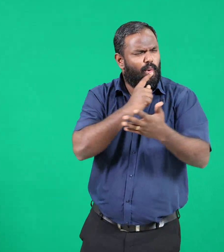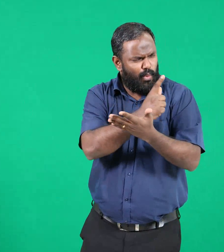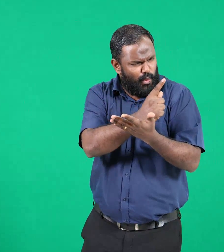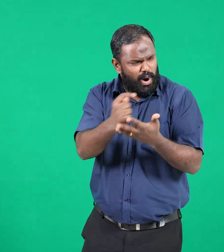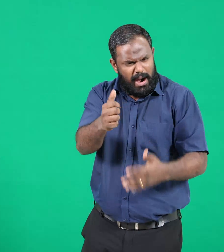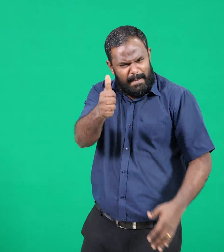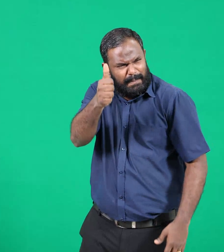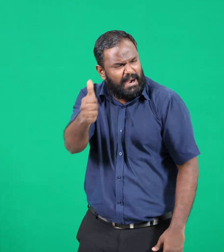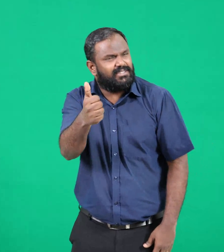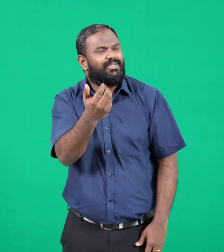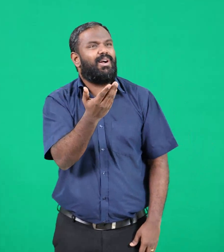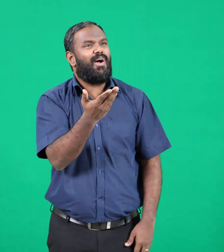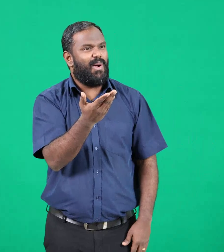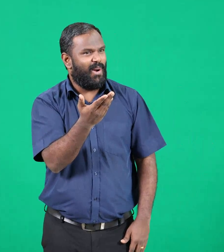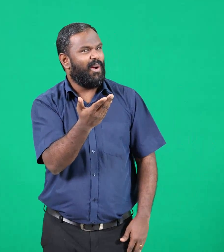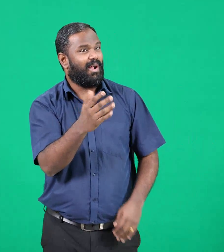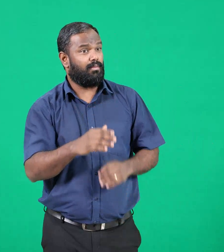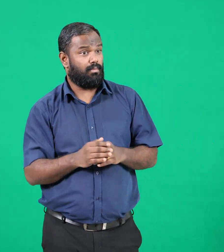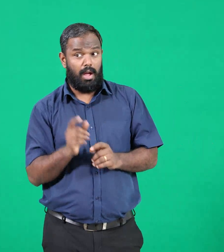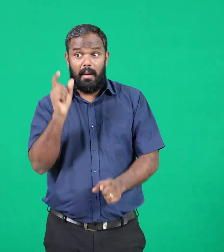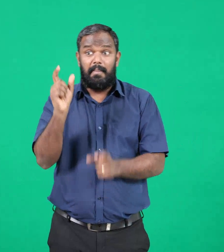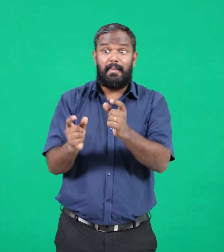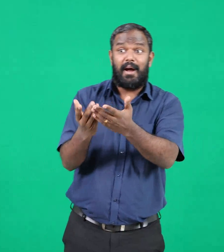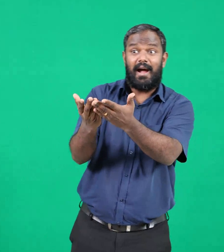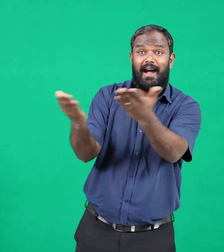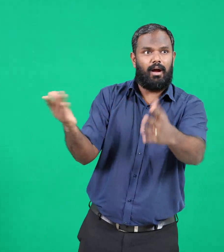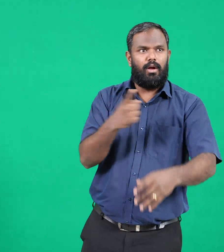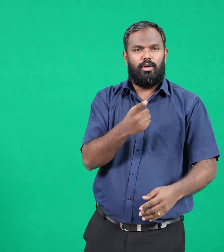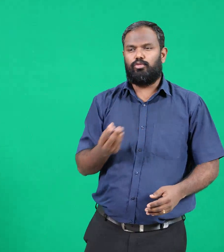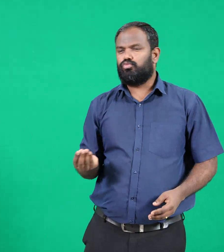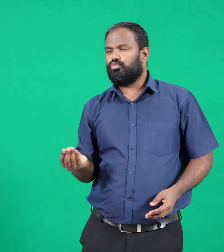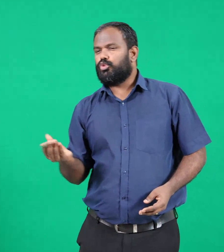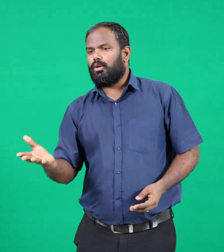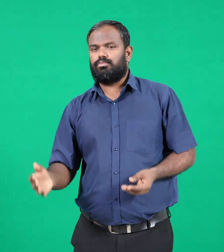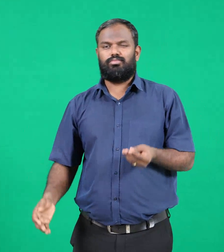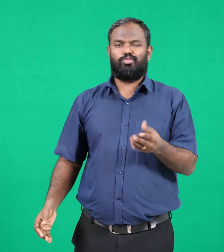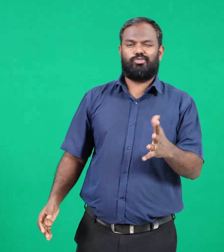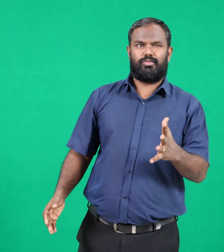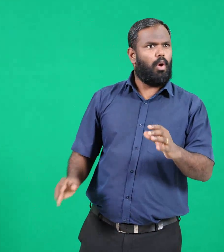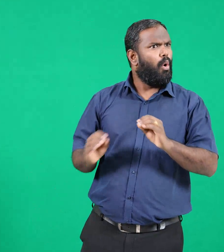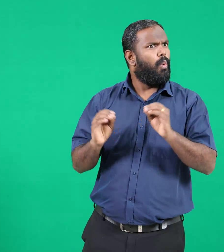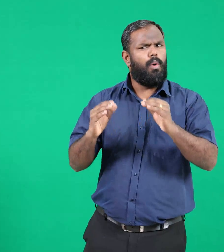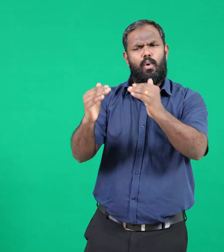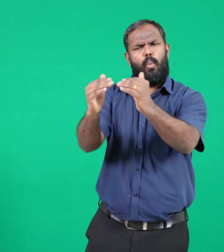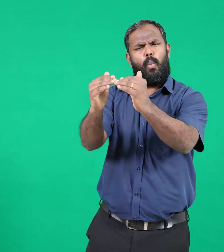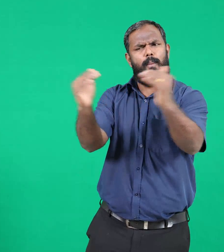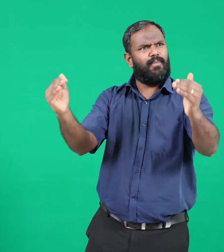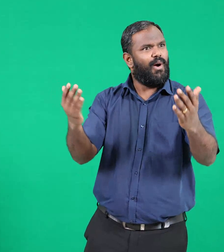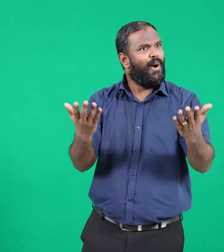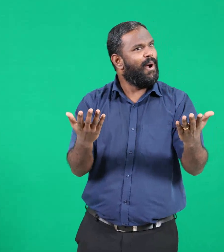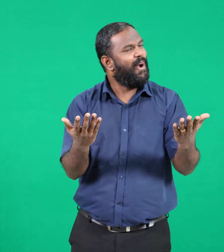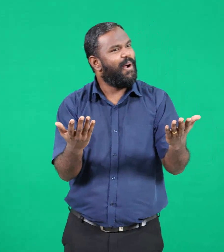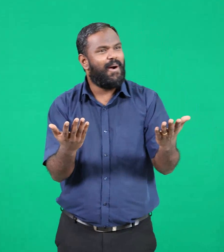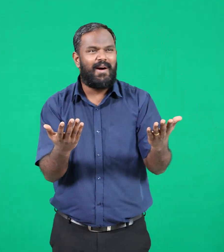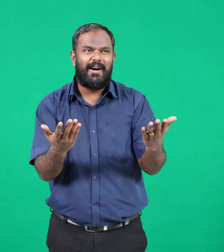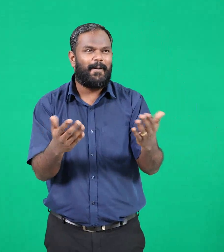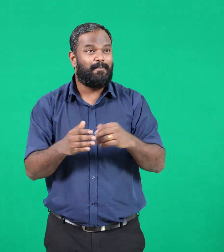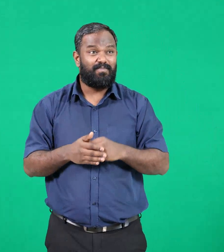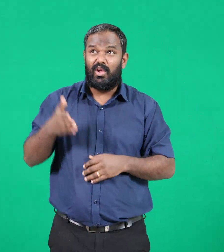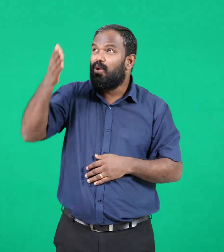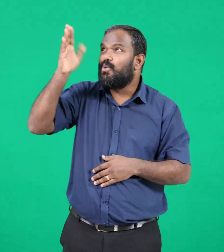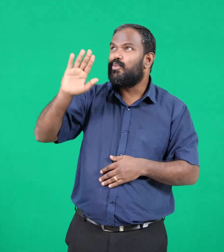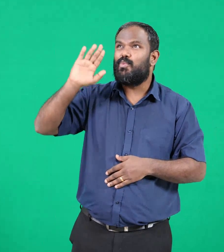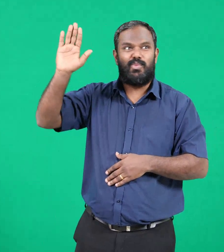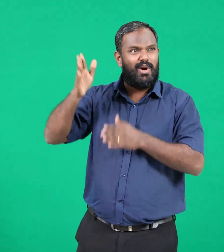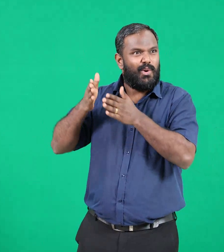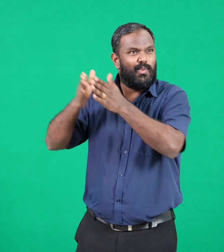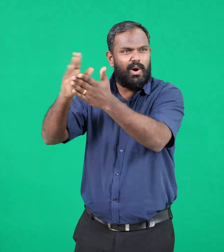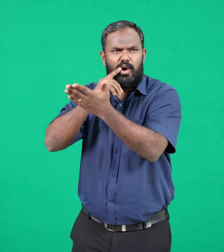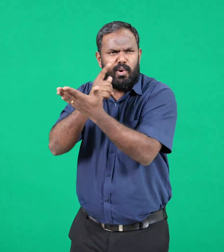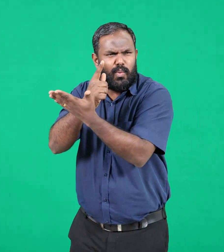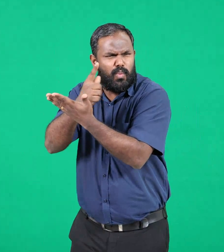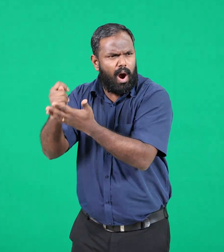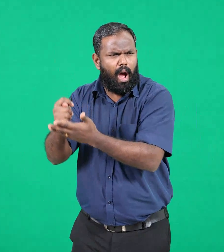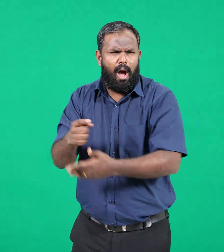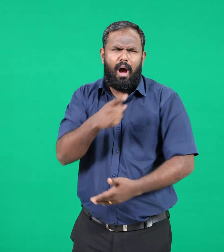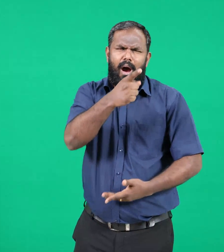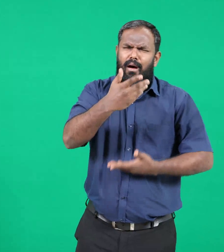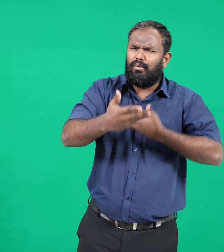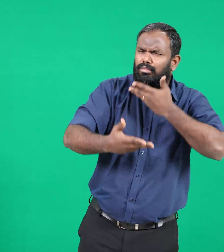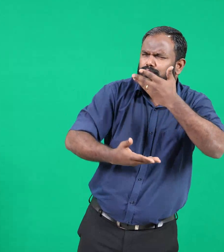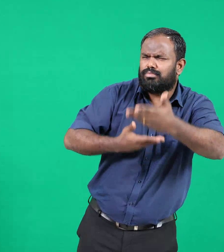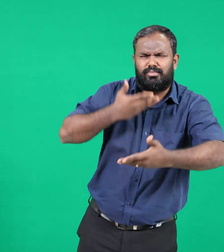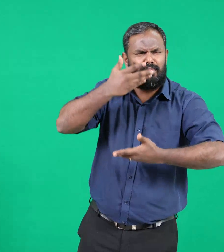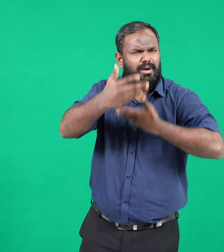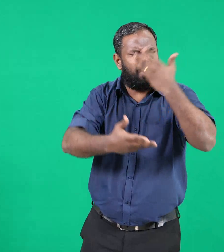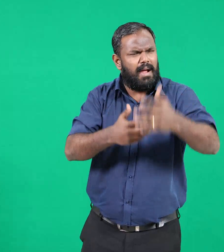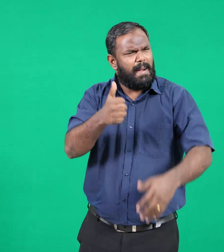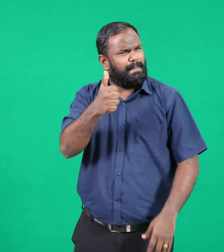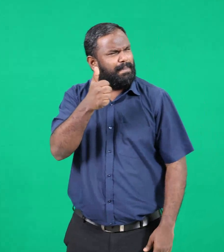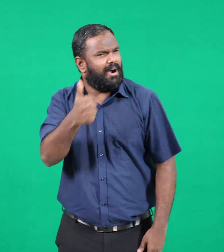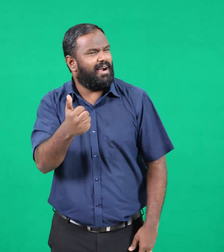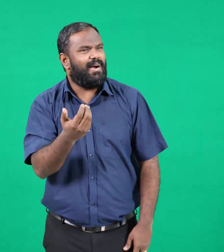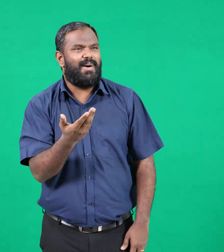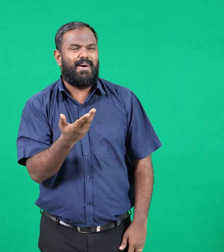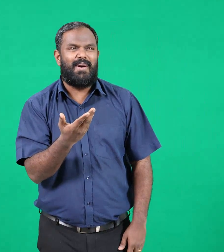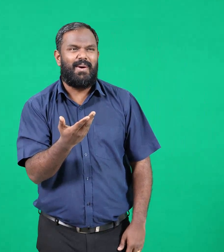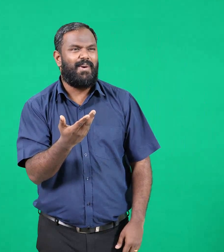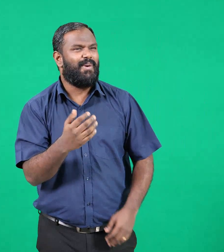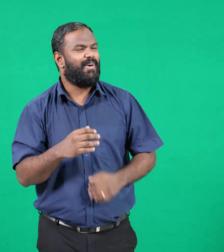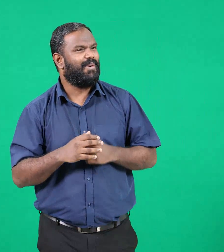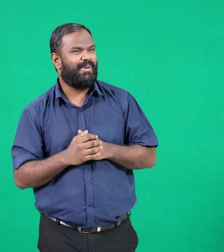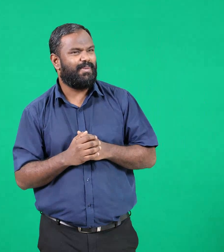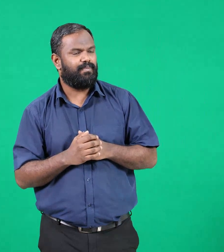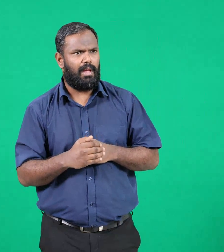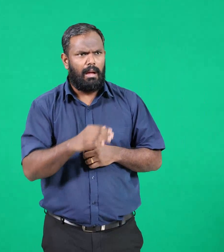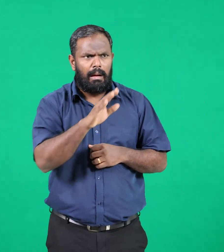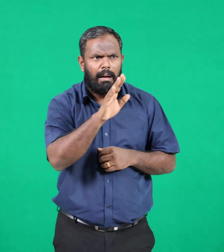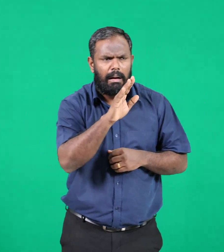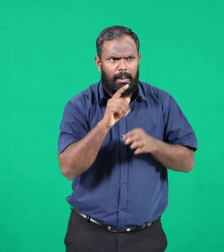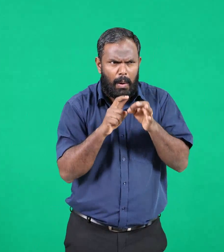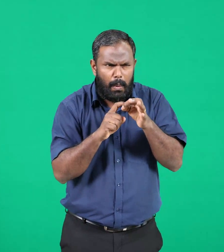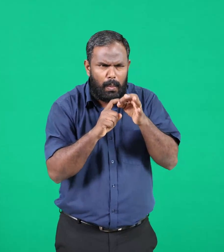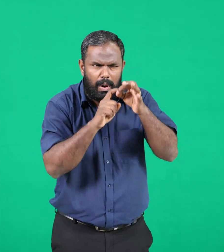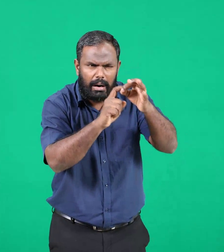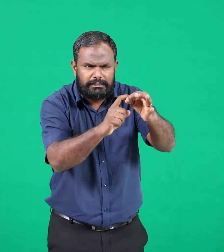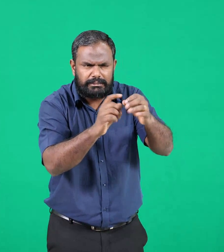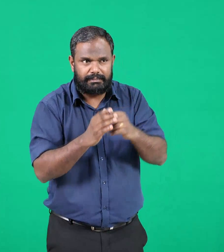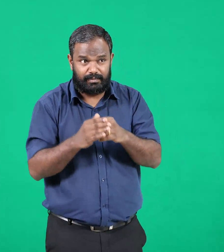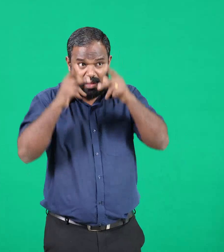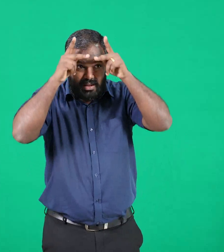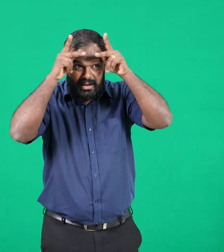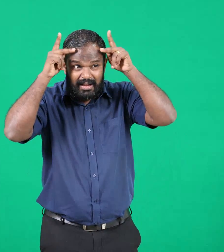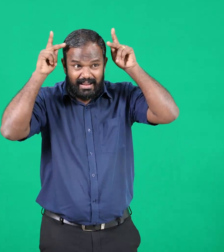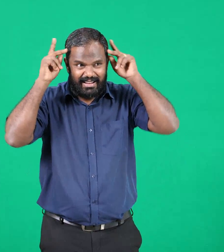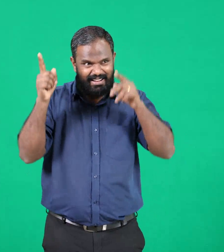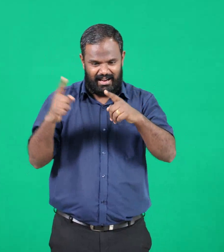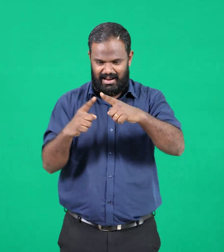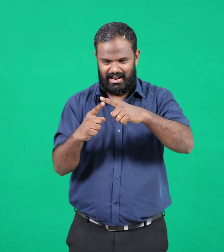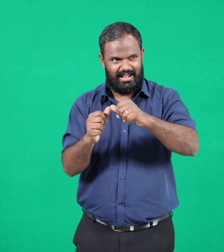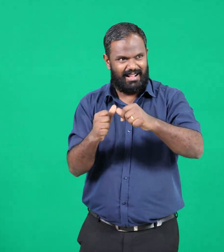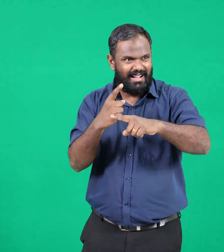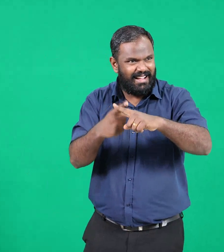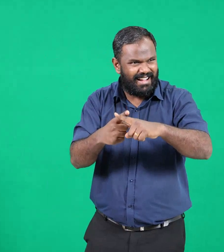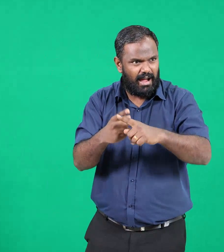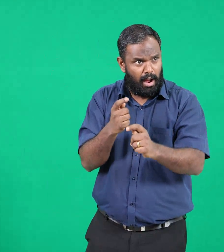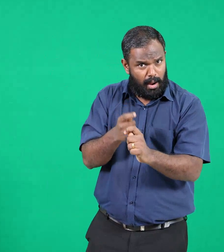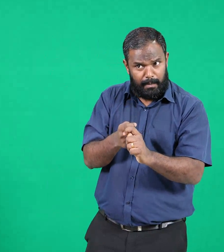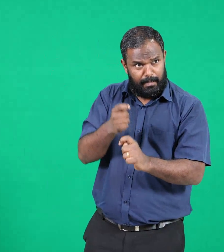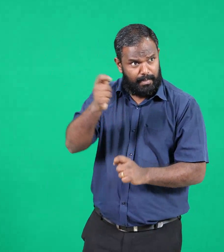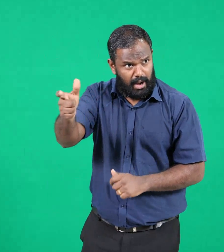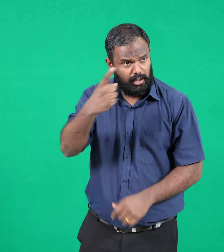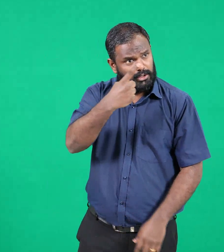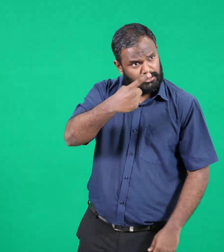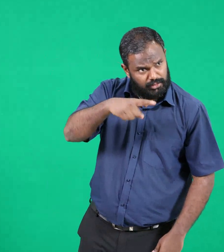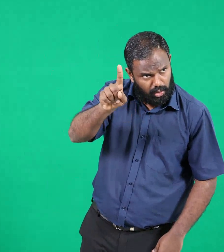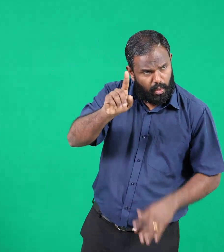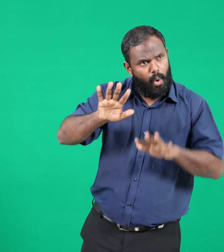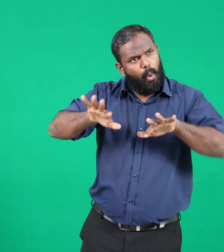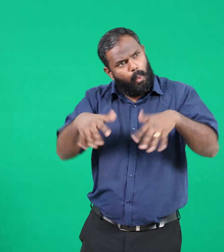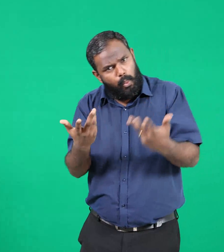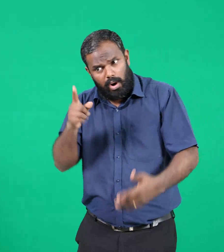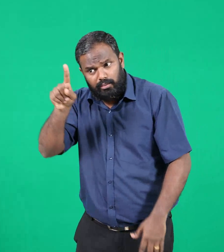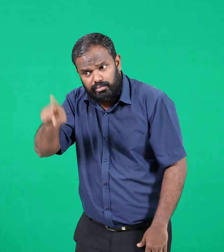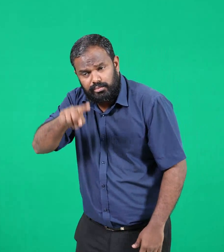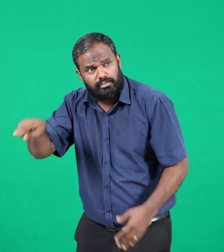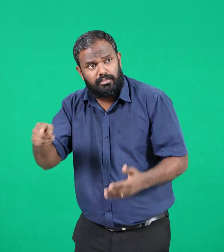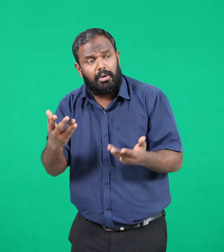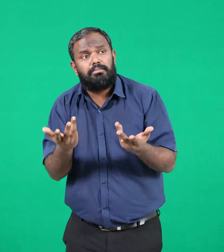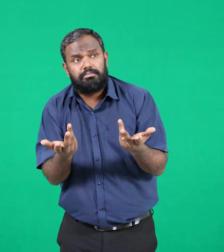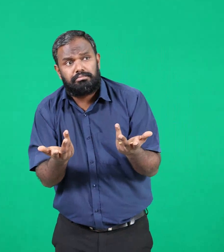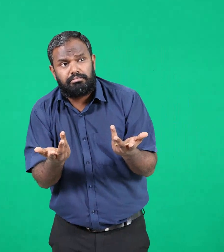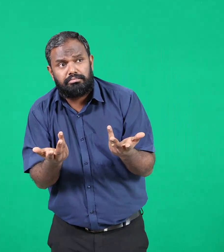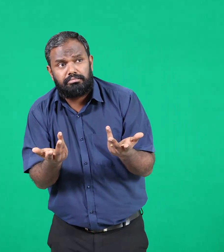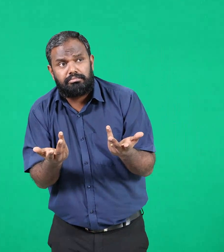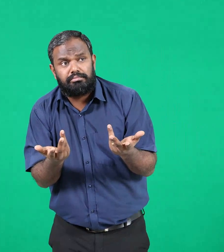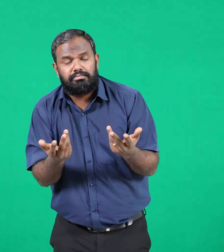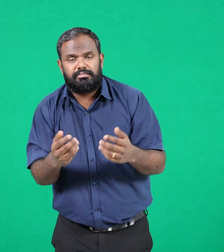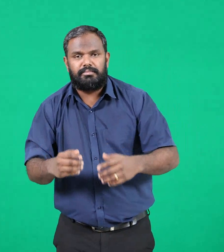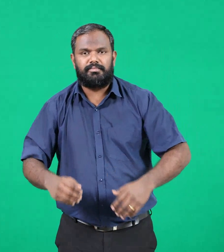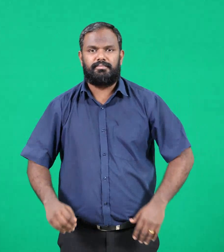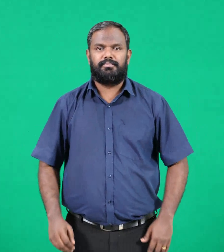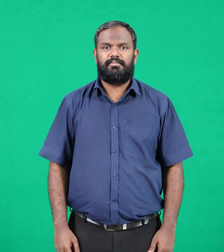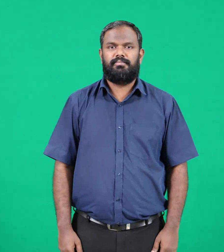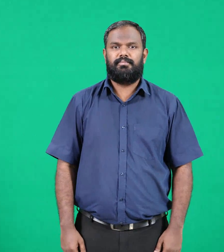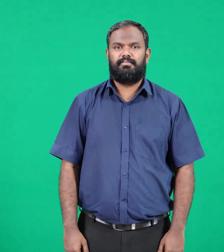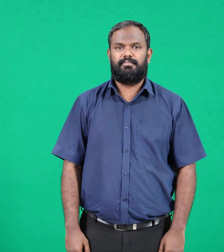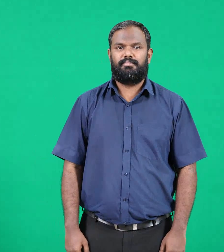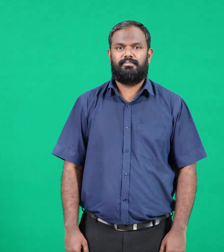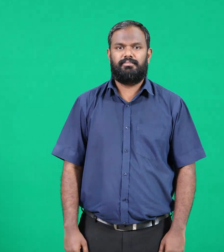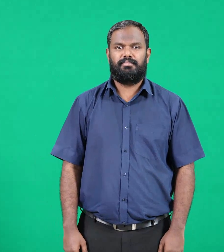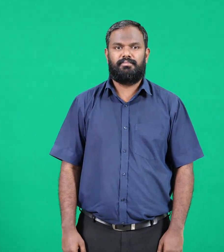You show no partiality, but teach the way of God in accordance with the truth. Is it lawful for us to pay taxes to Caesar or not?"